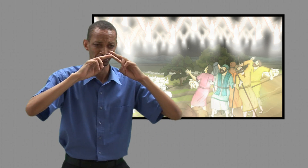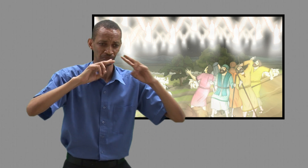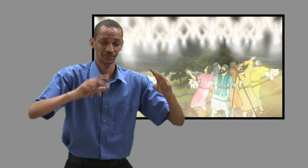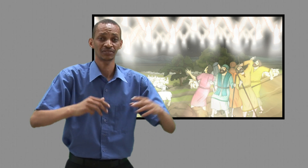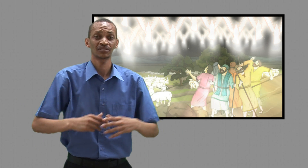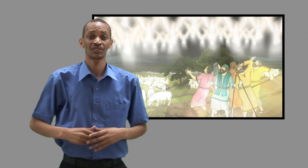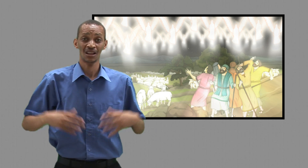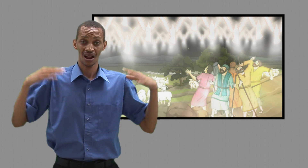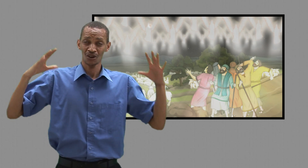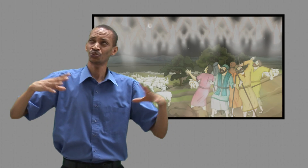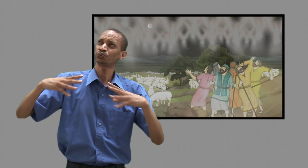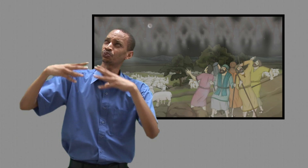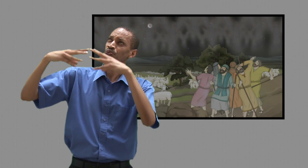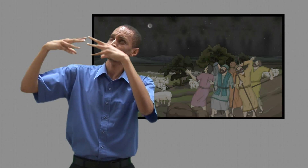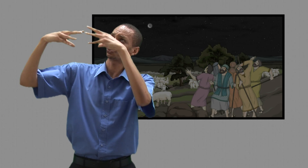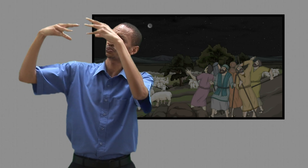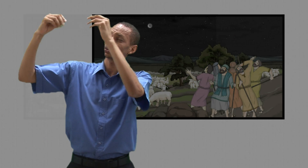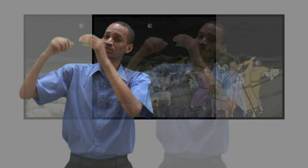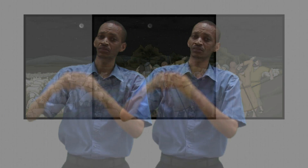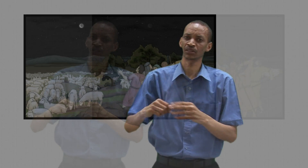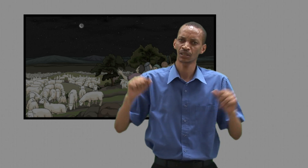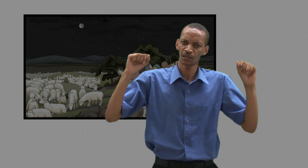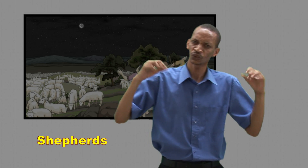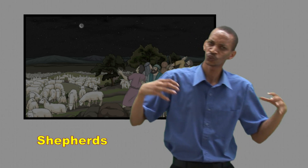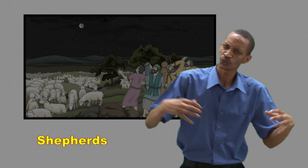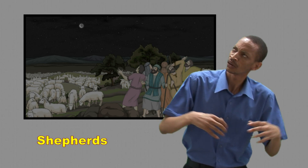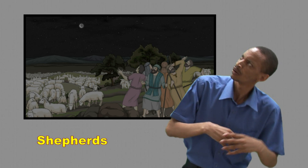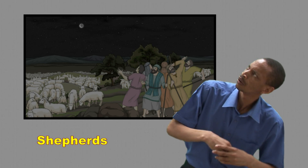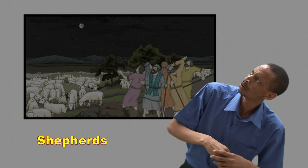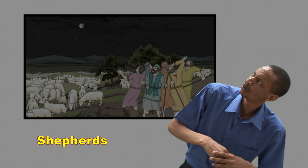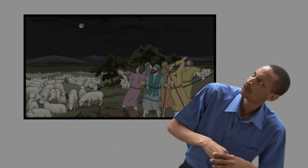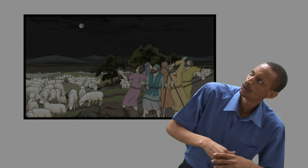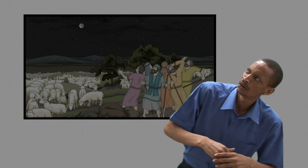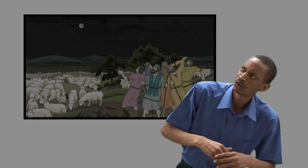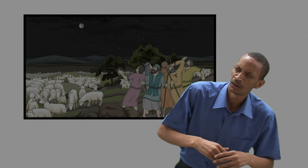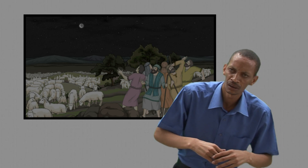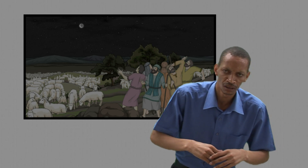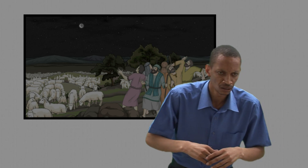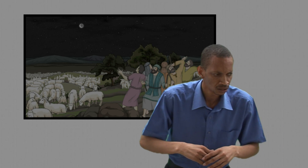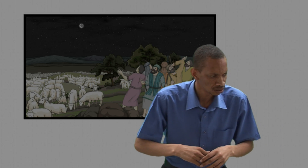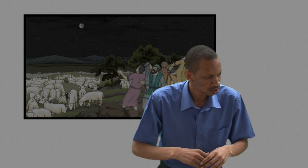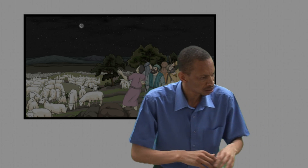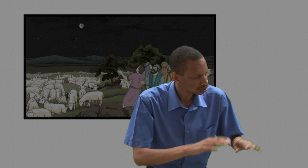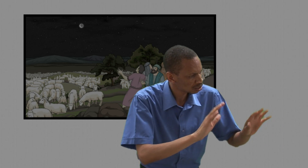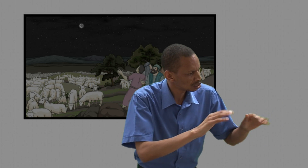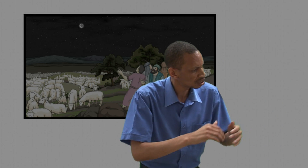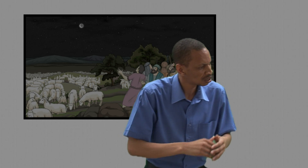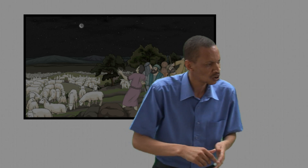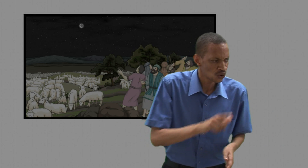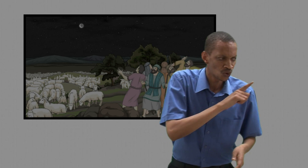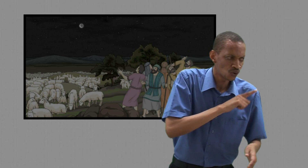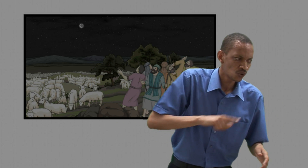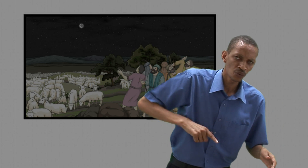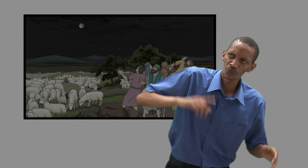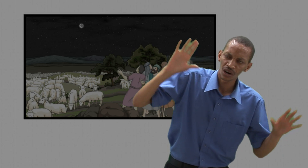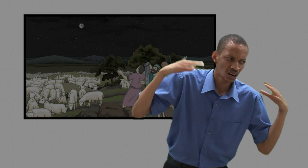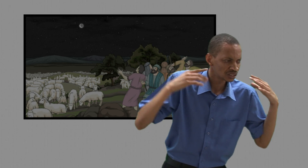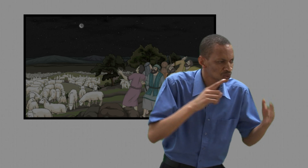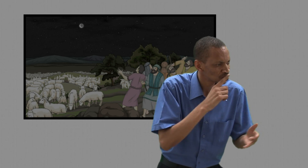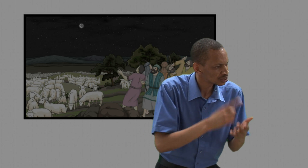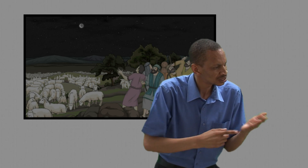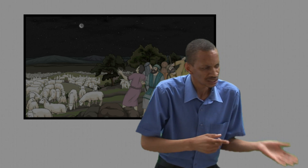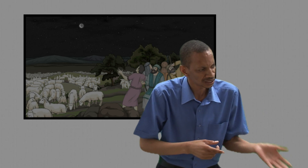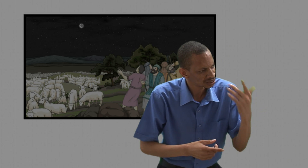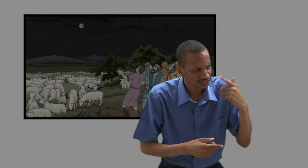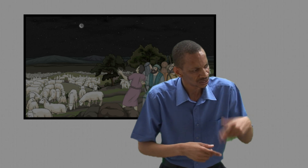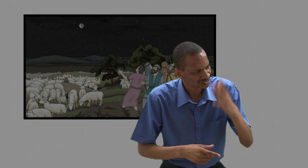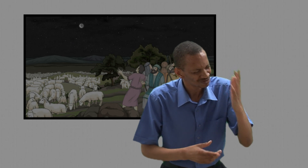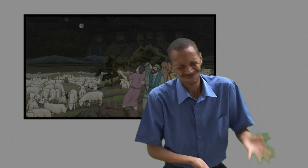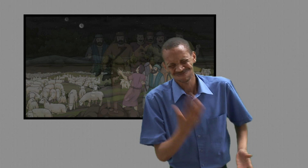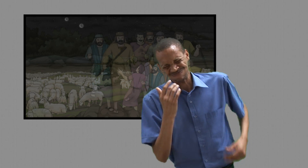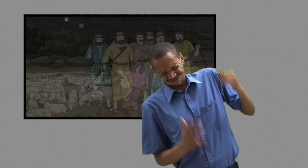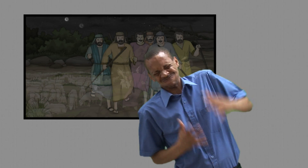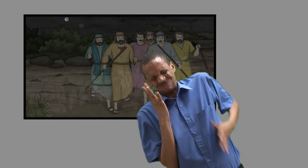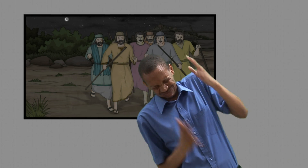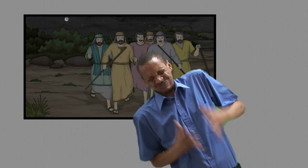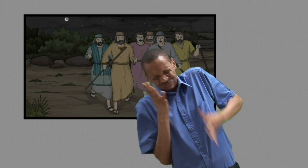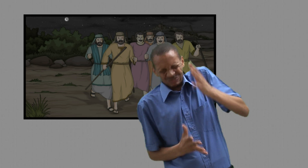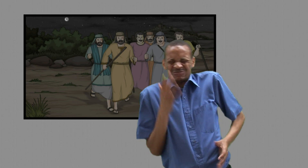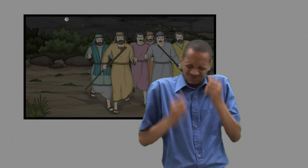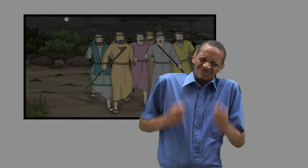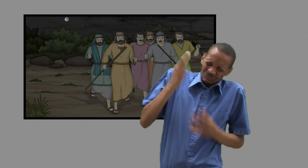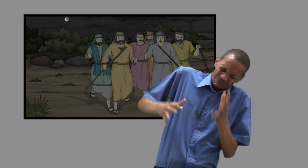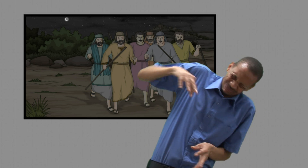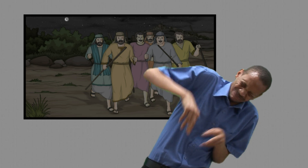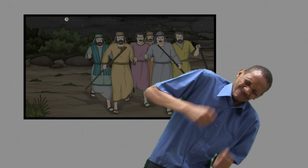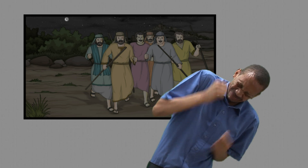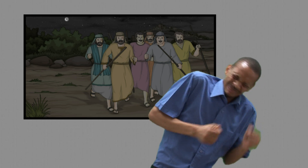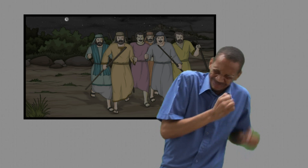When the angels had left them and gone into heaven, the shepherds said to one another, “Let us go to Bethlehem and see this thing that has happened, which the Lord has made known to us.”